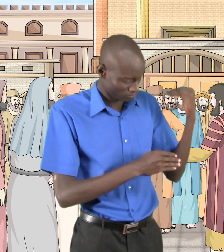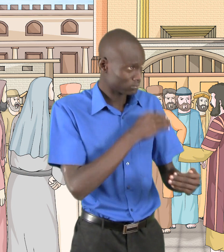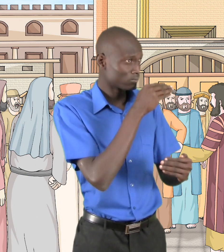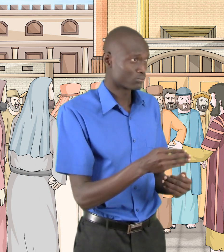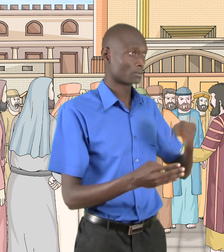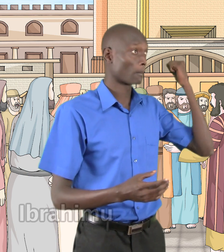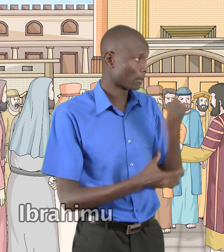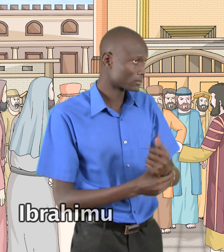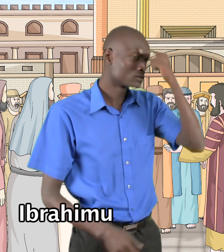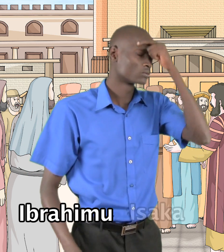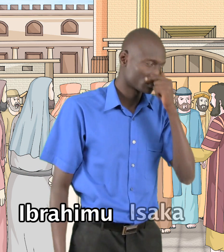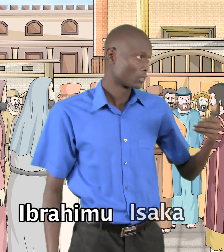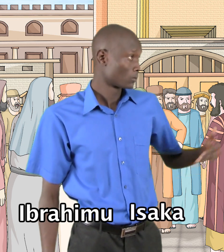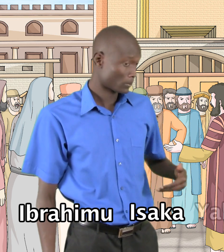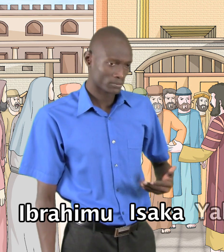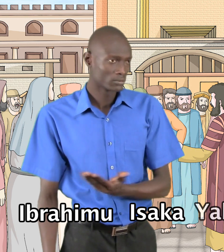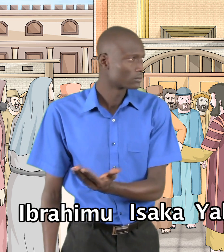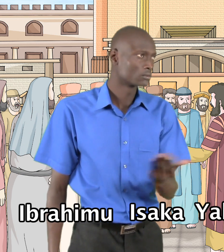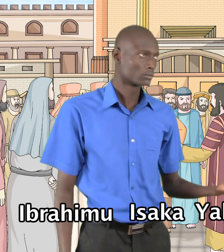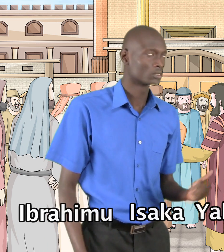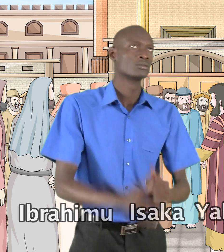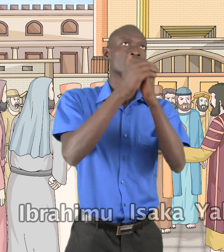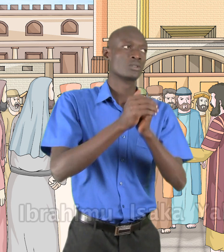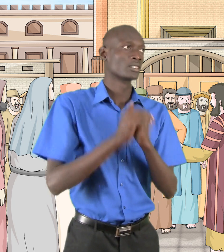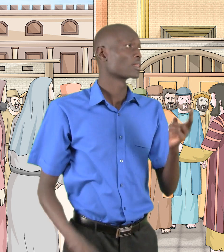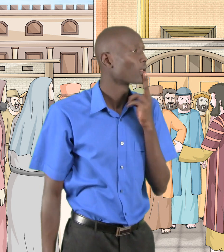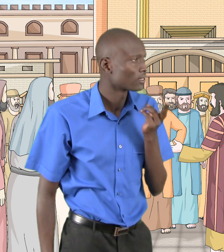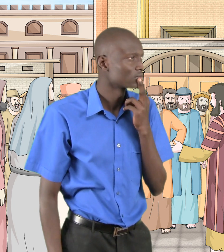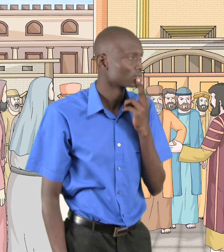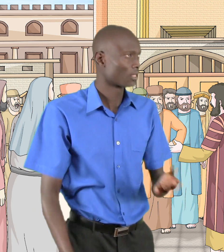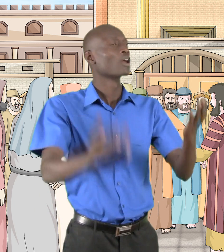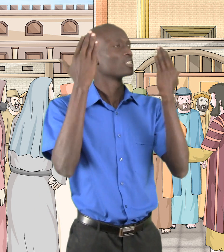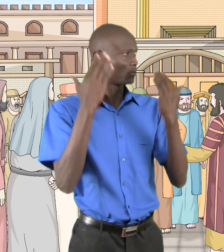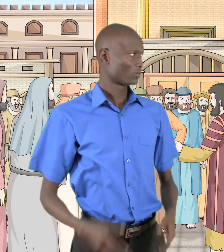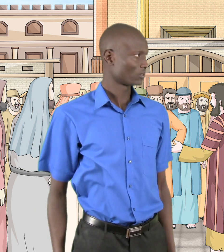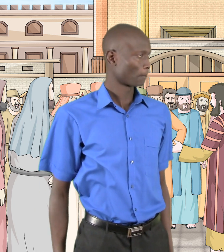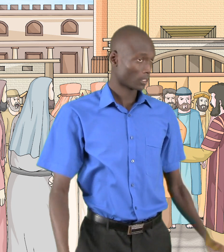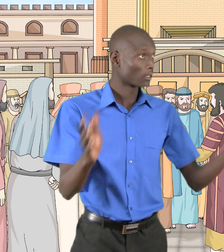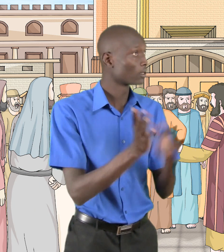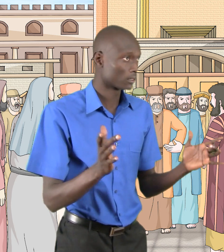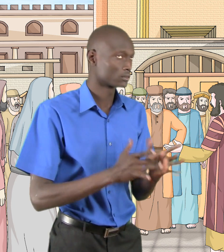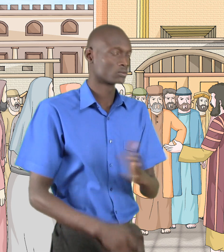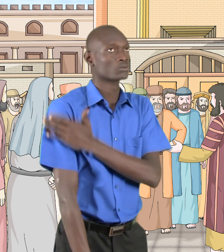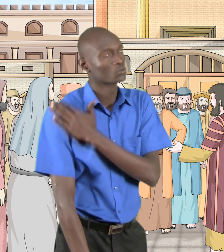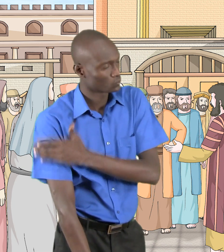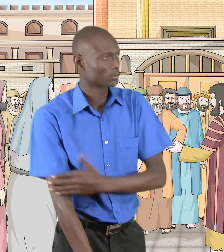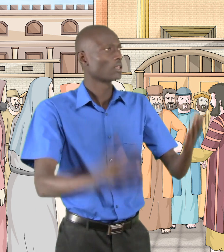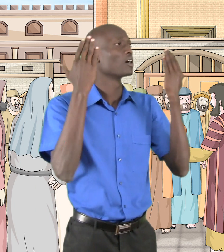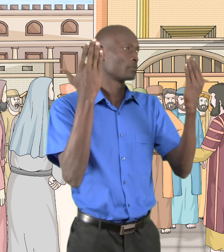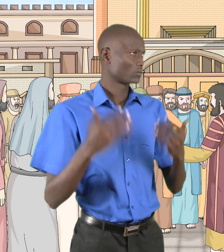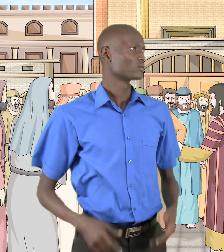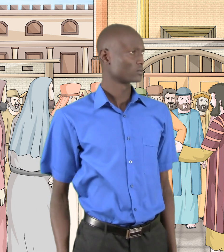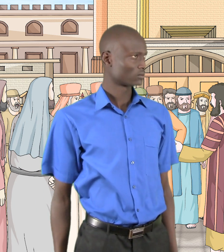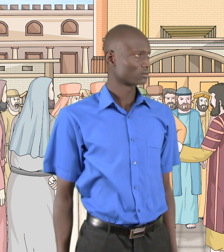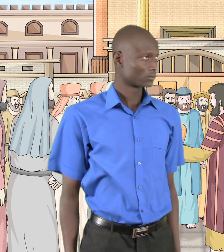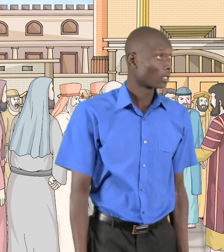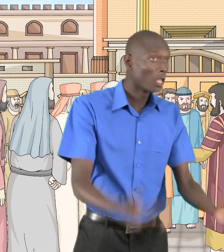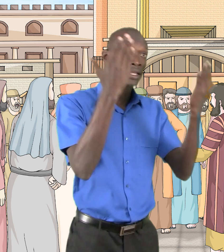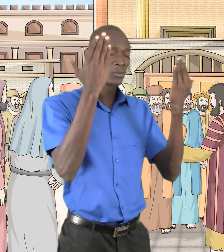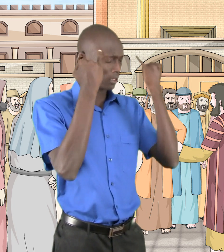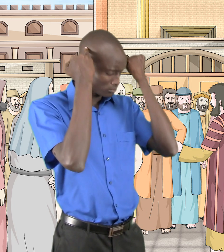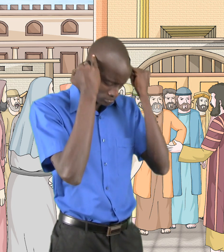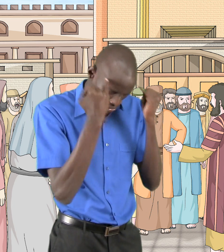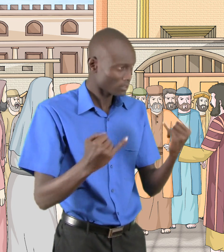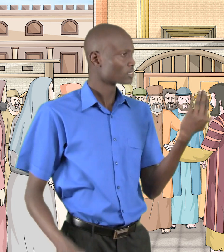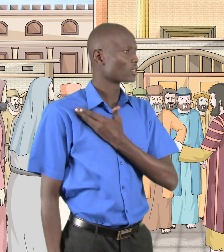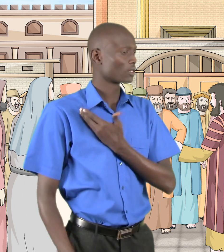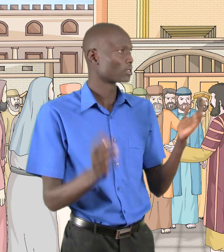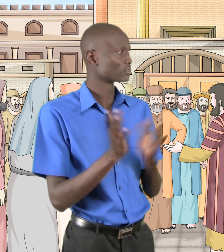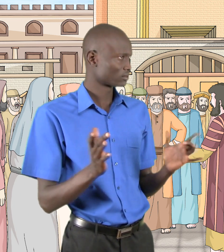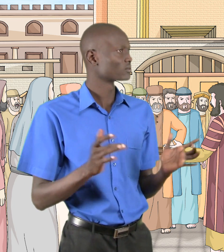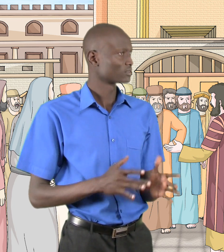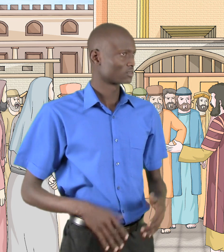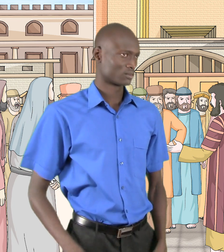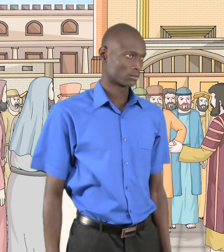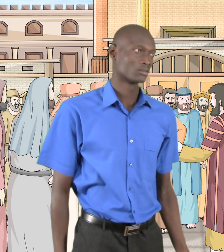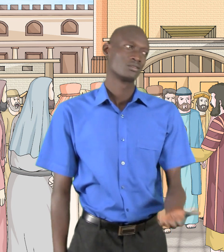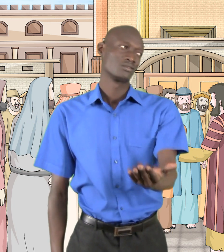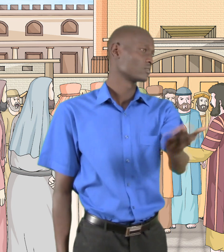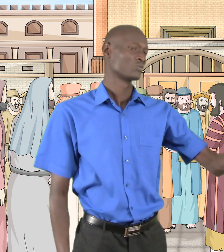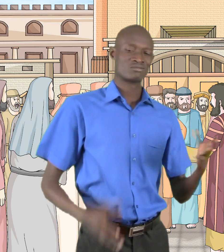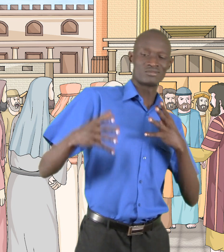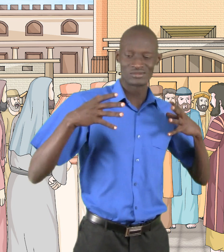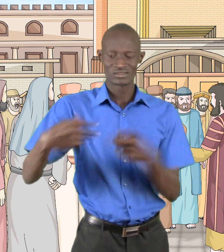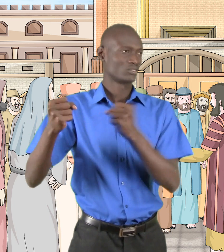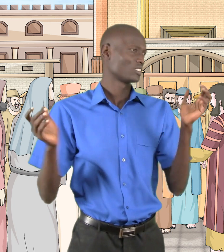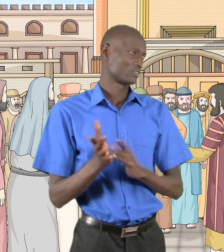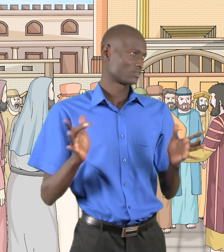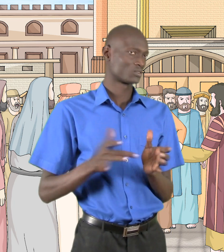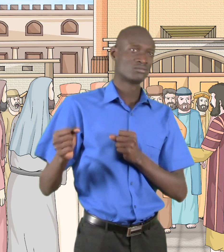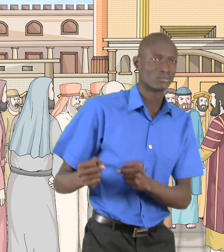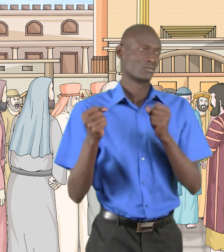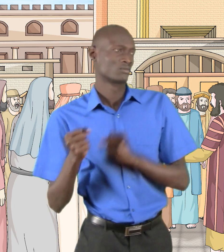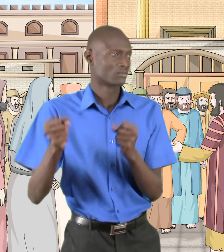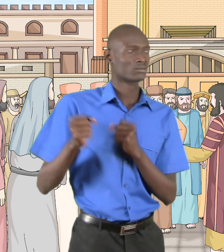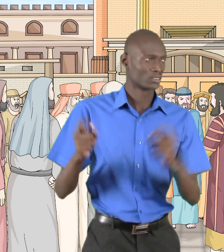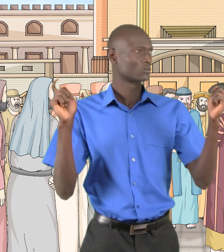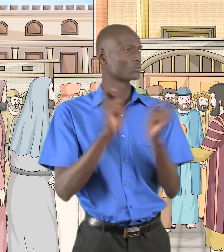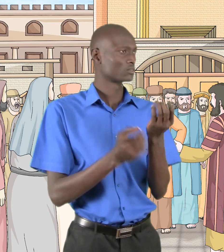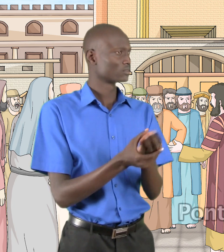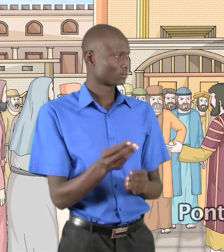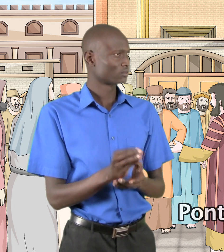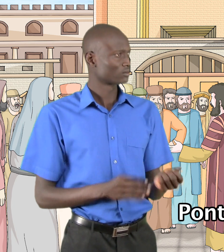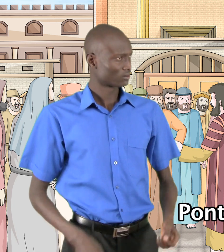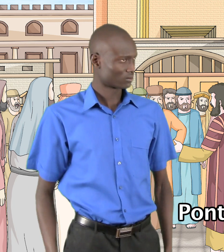The God of Abraham, Isaac, and Jacob, the God of our fathers, has glorified His servant Jesus.